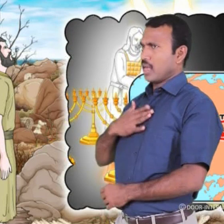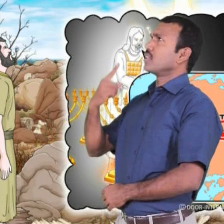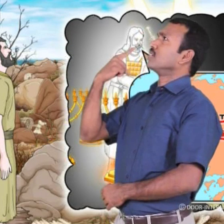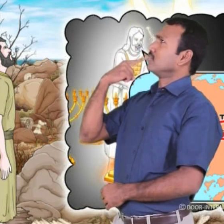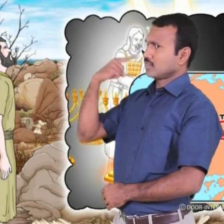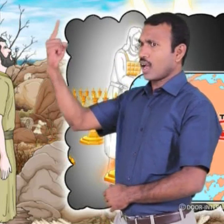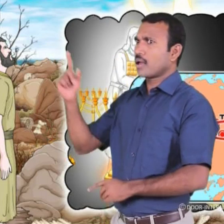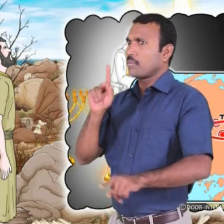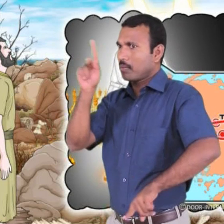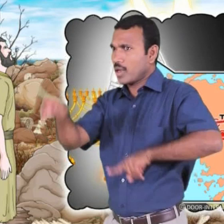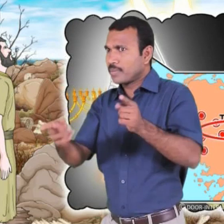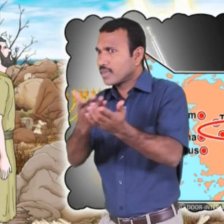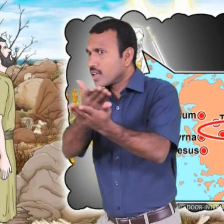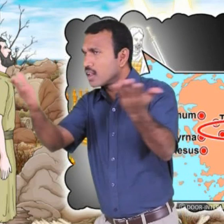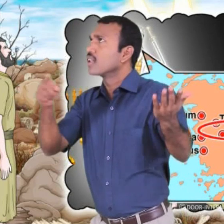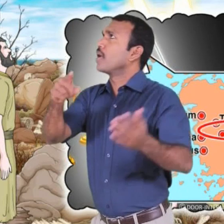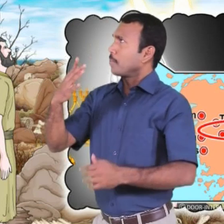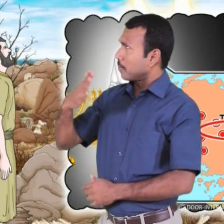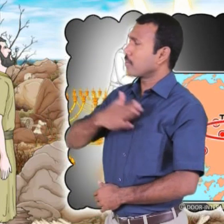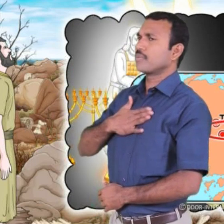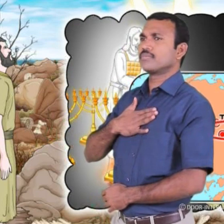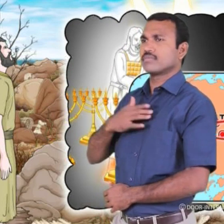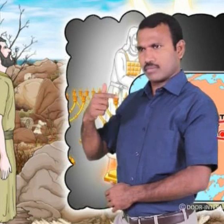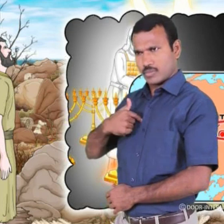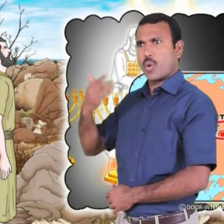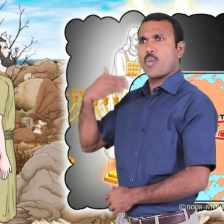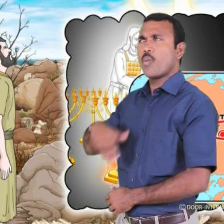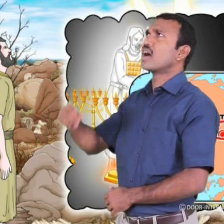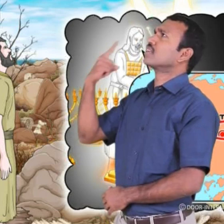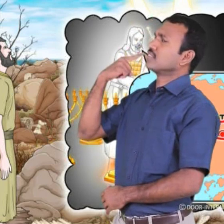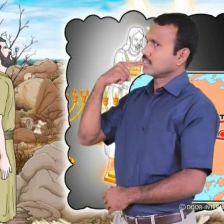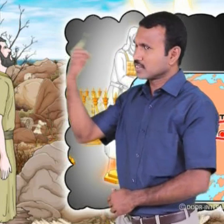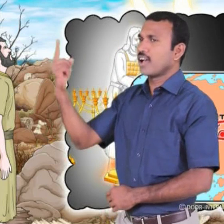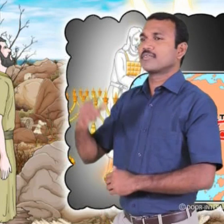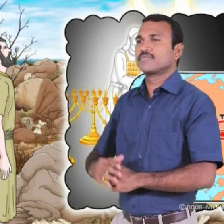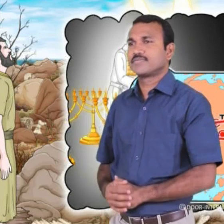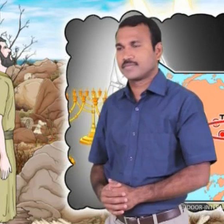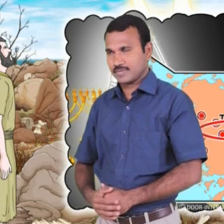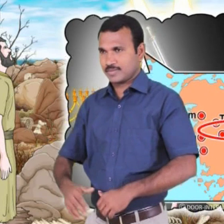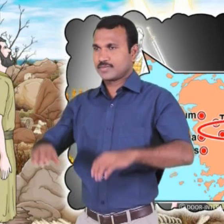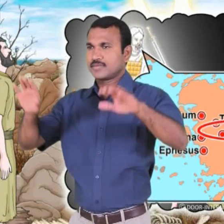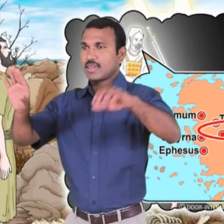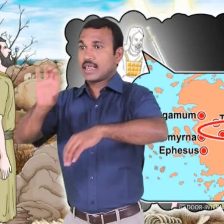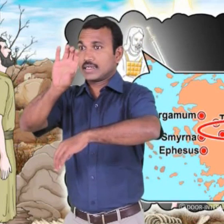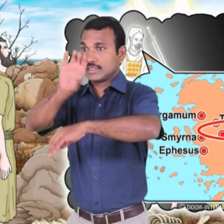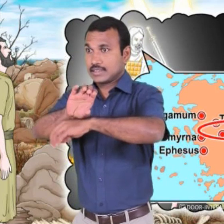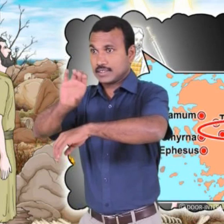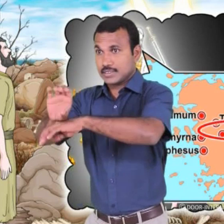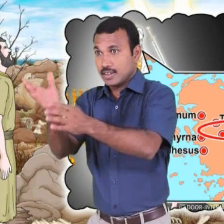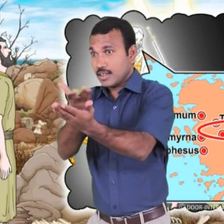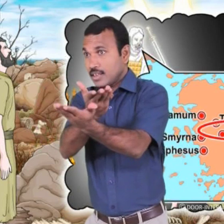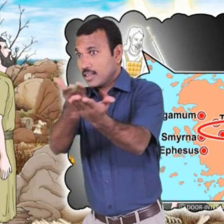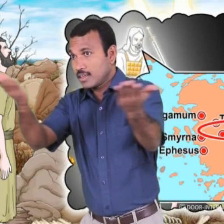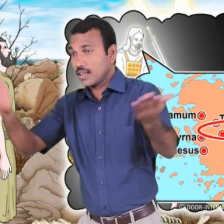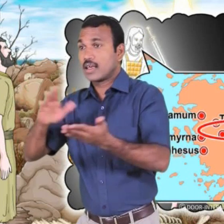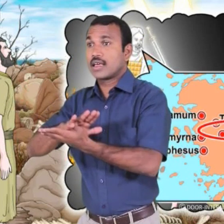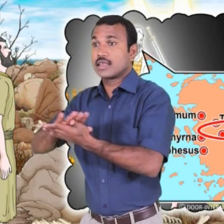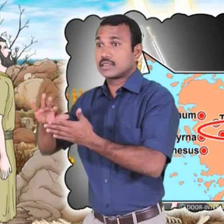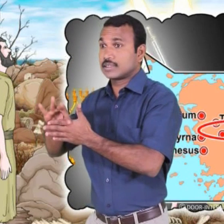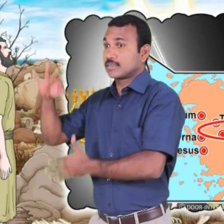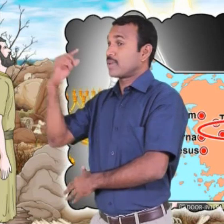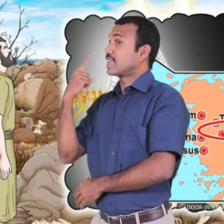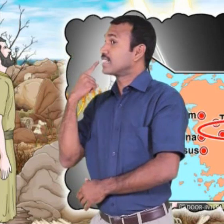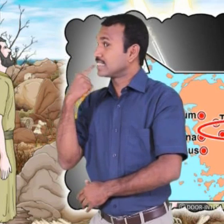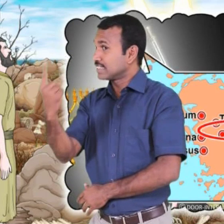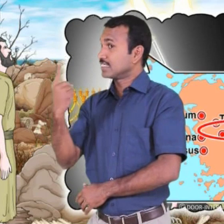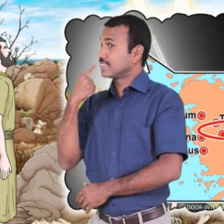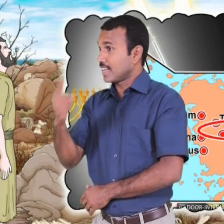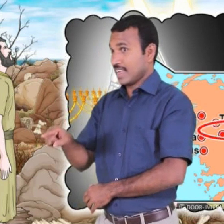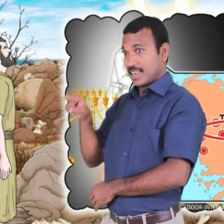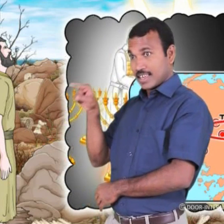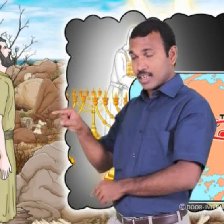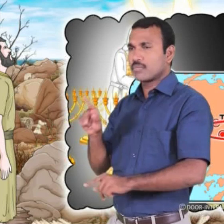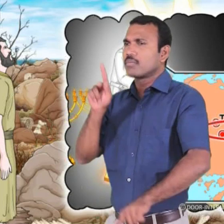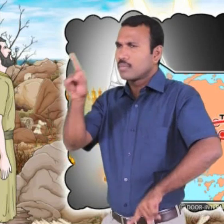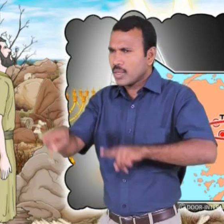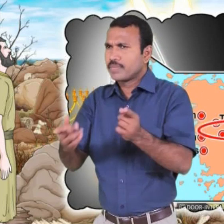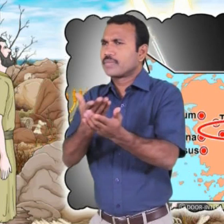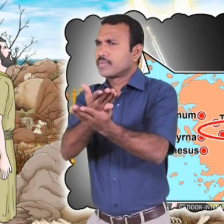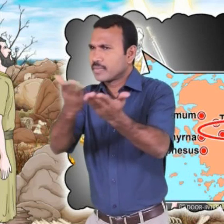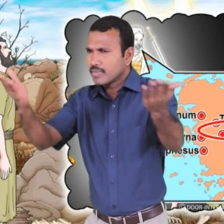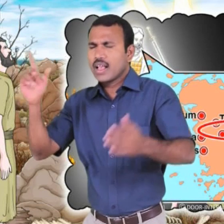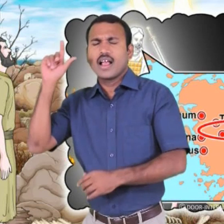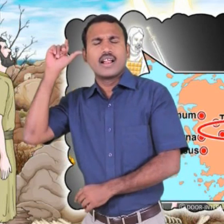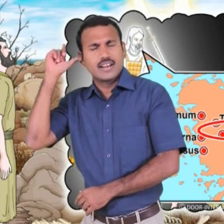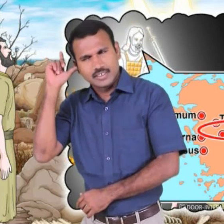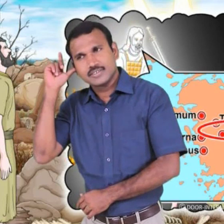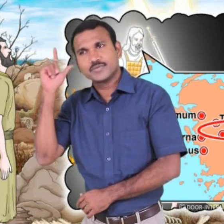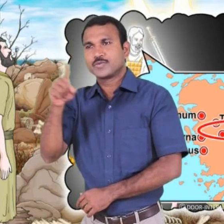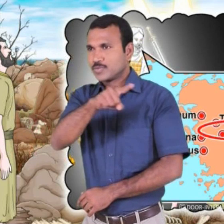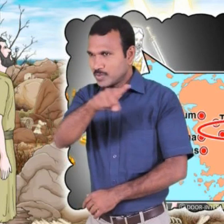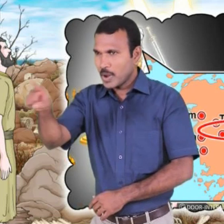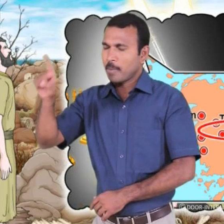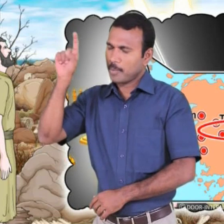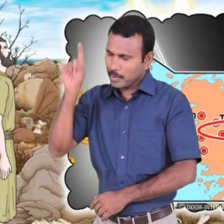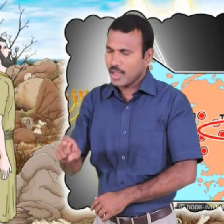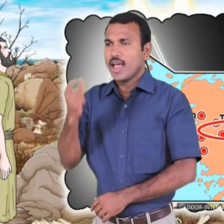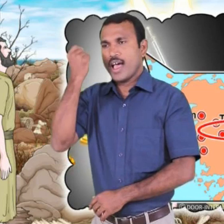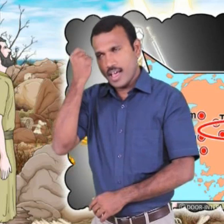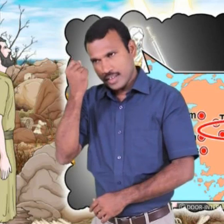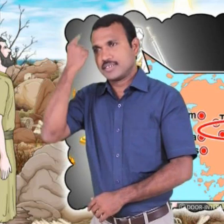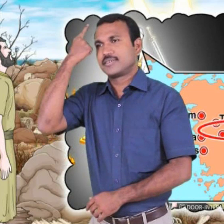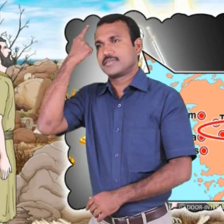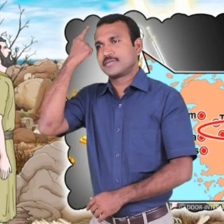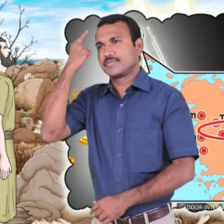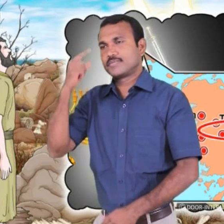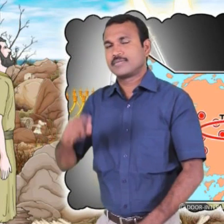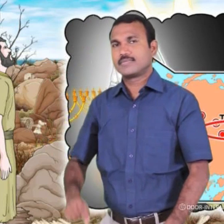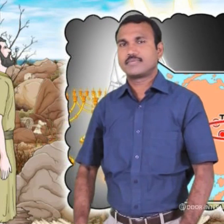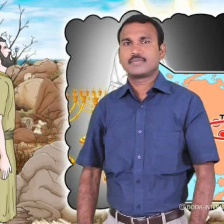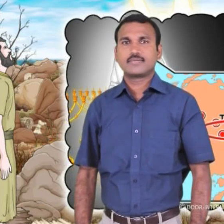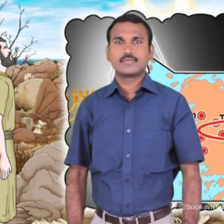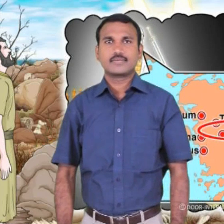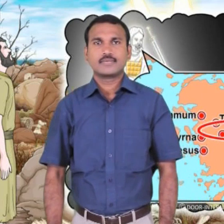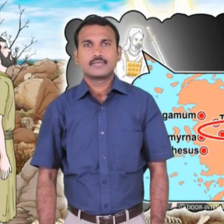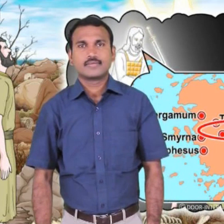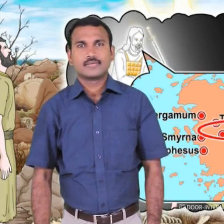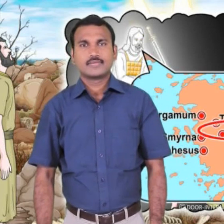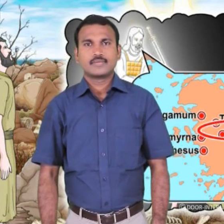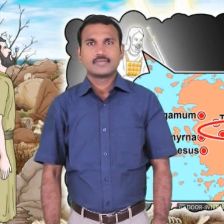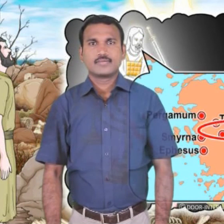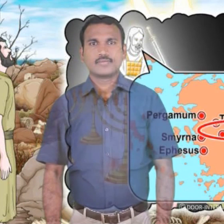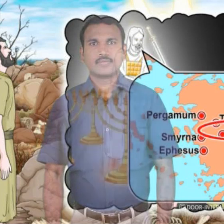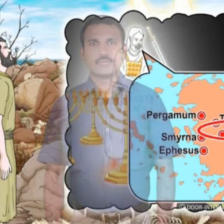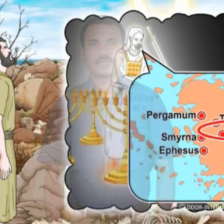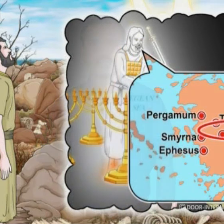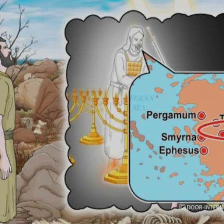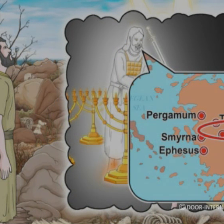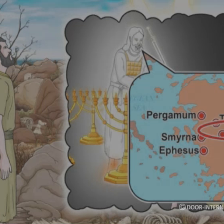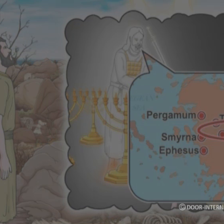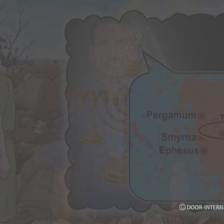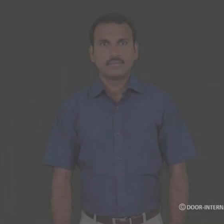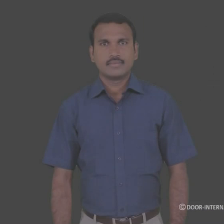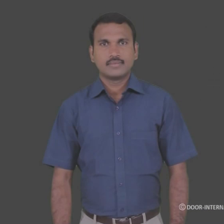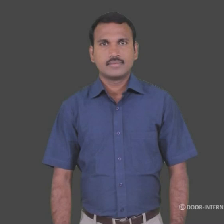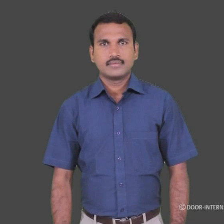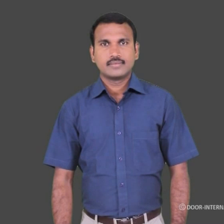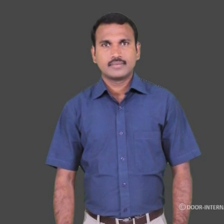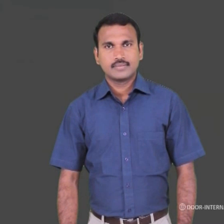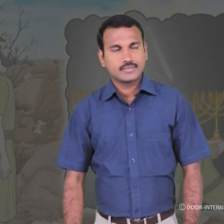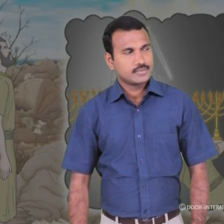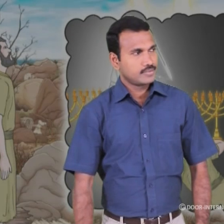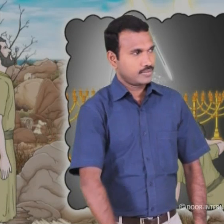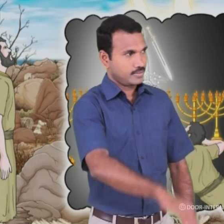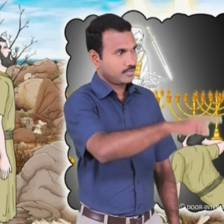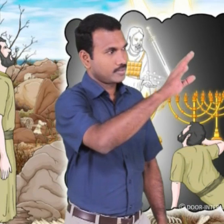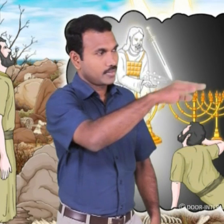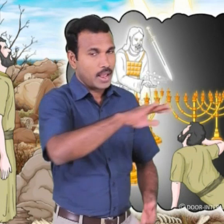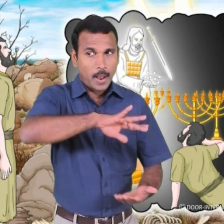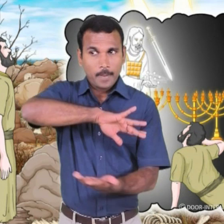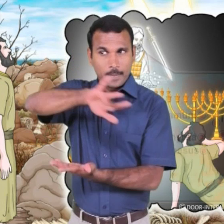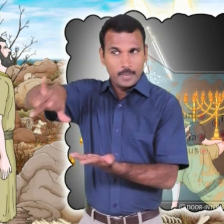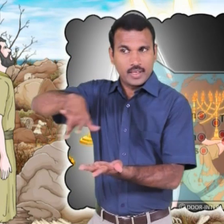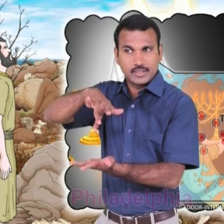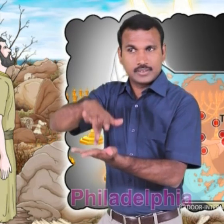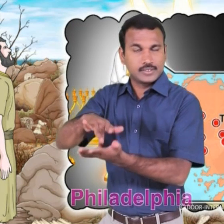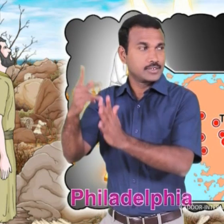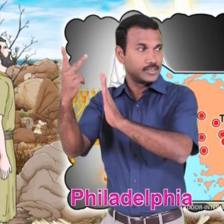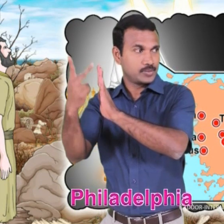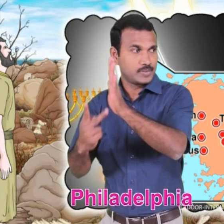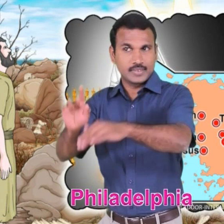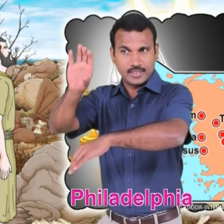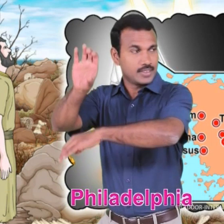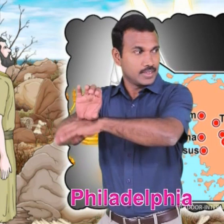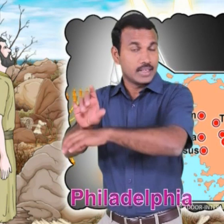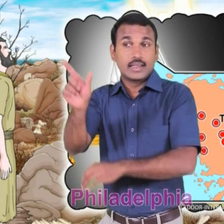He who has an ear, let him hear what the Spirit says to the churches.